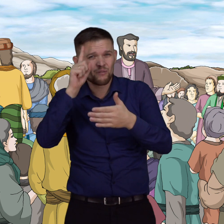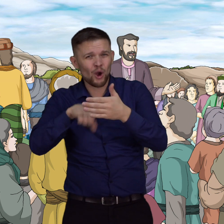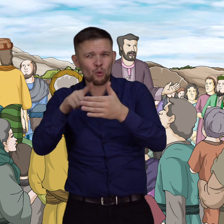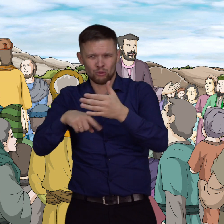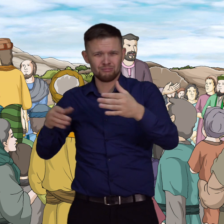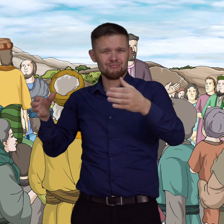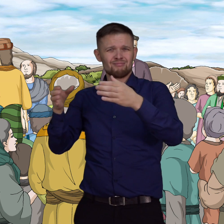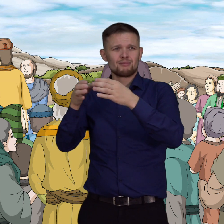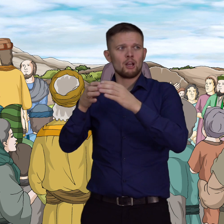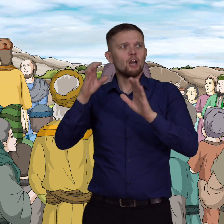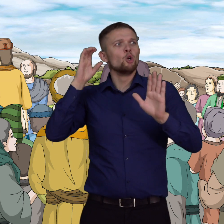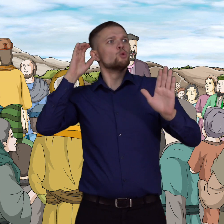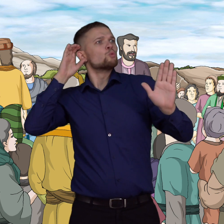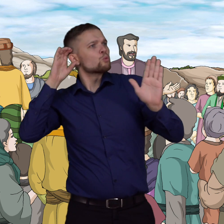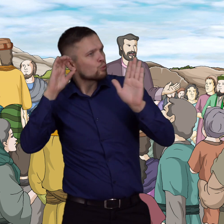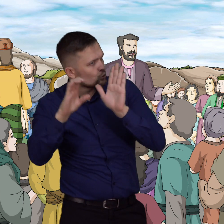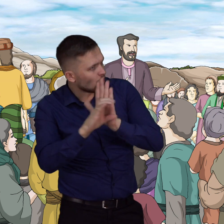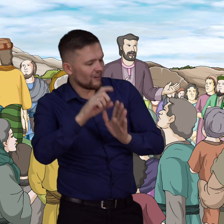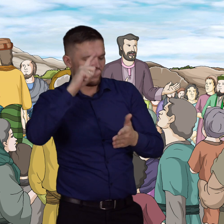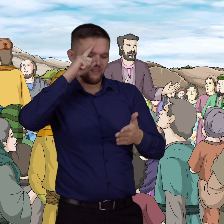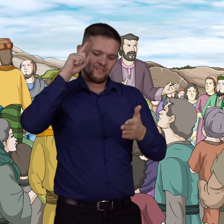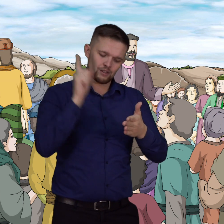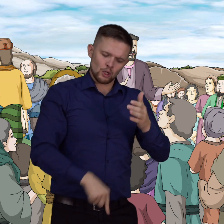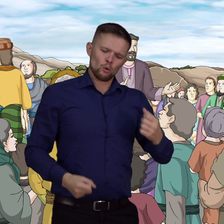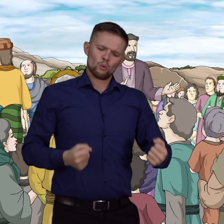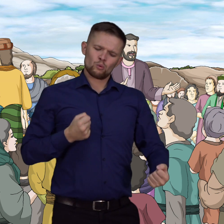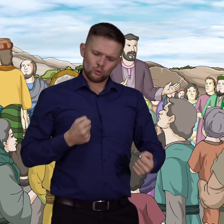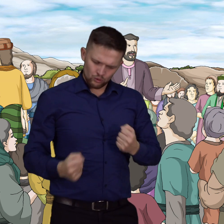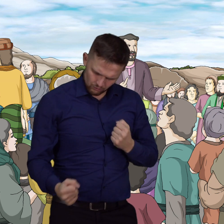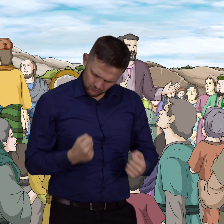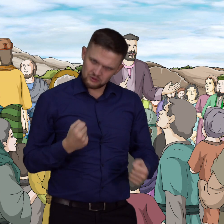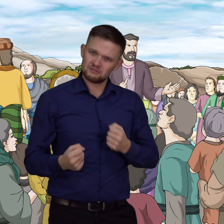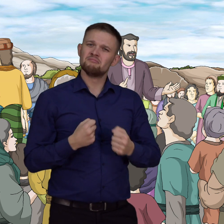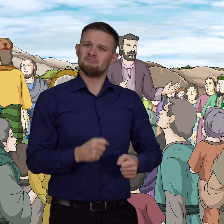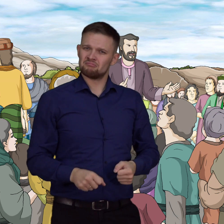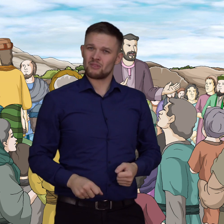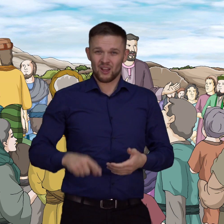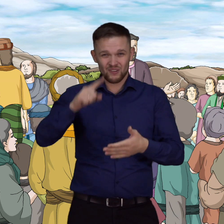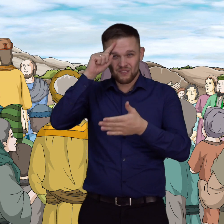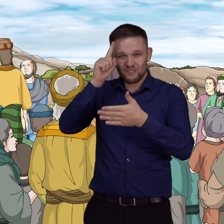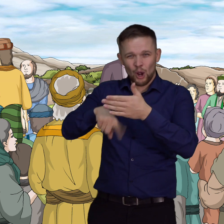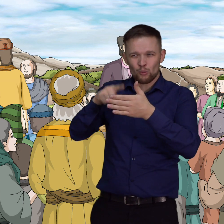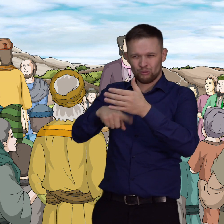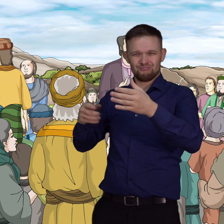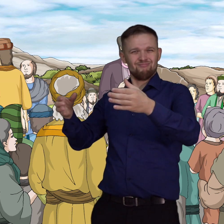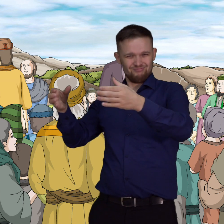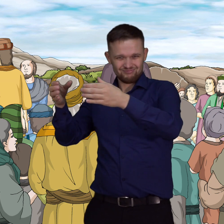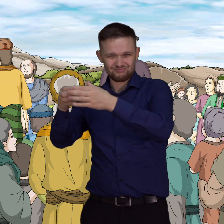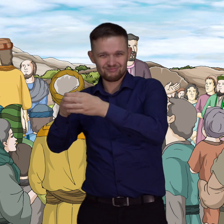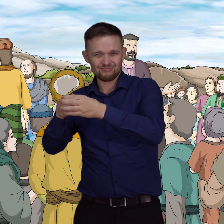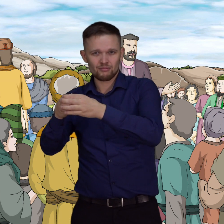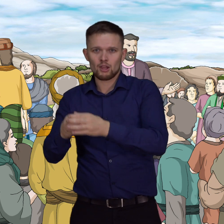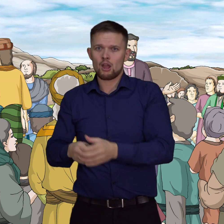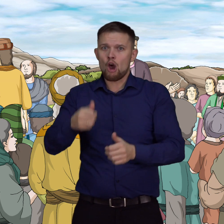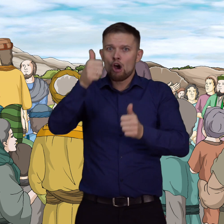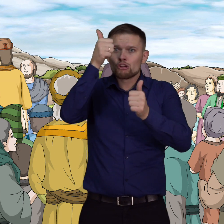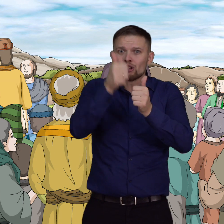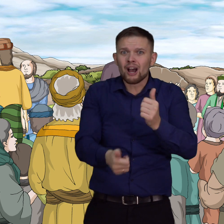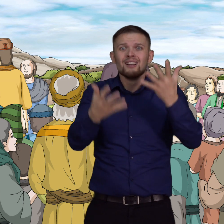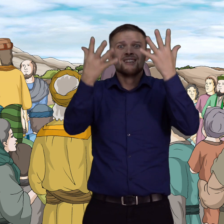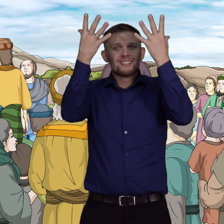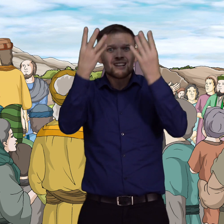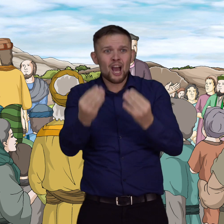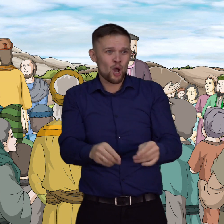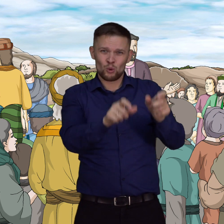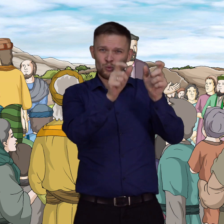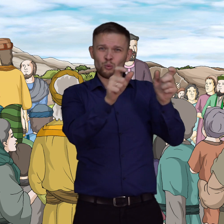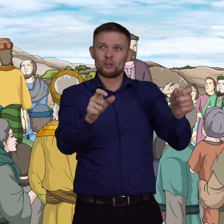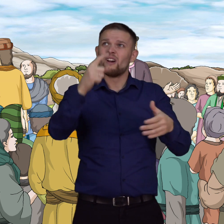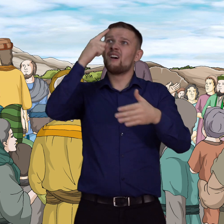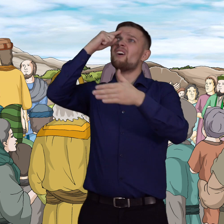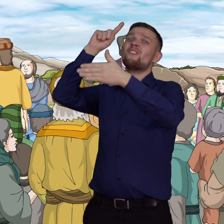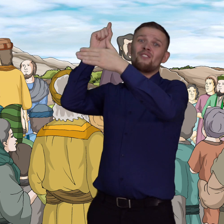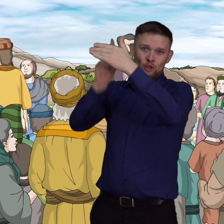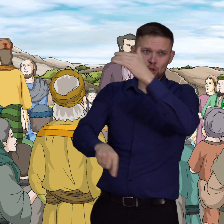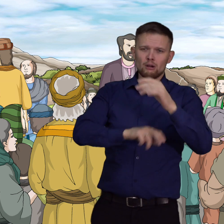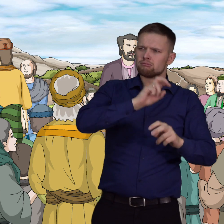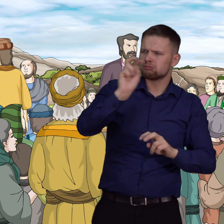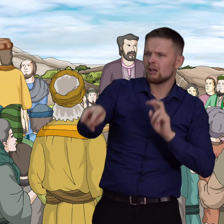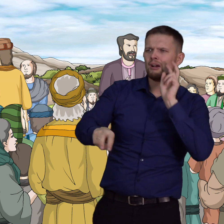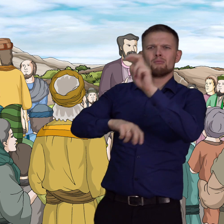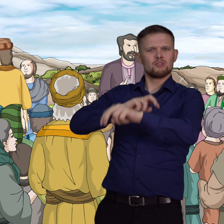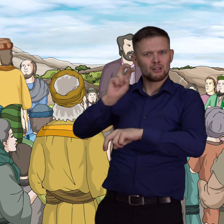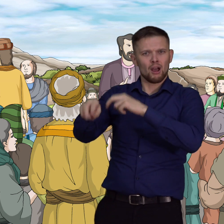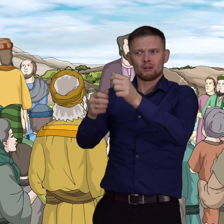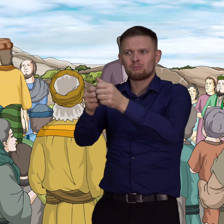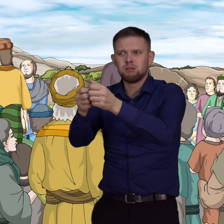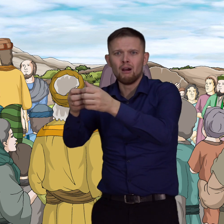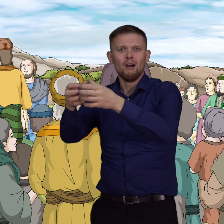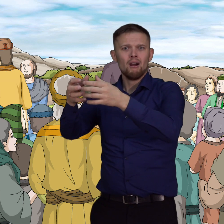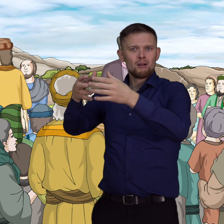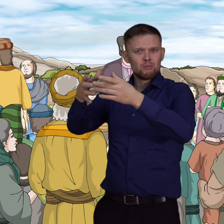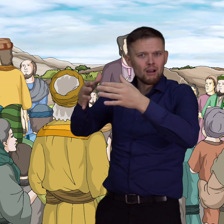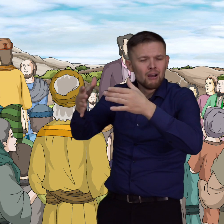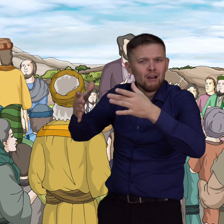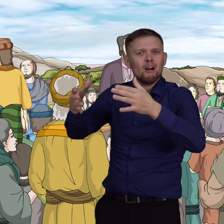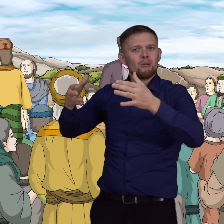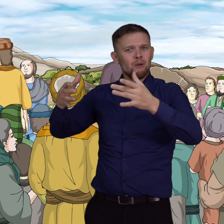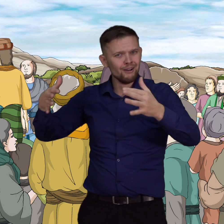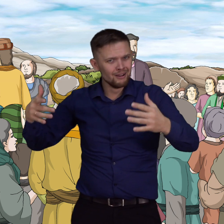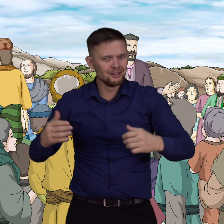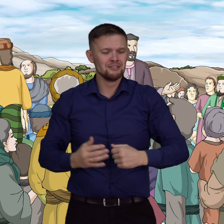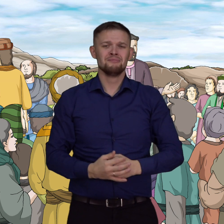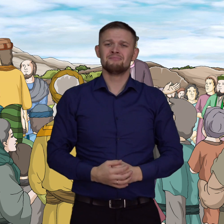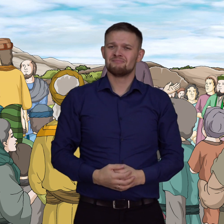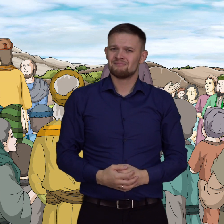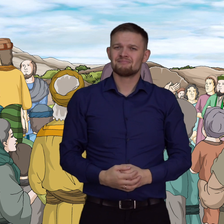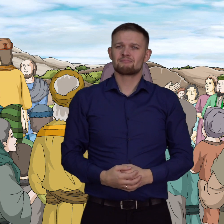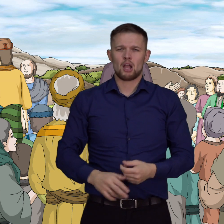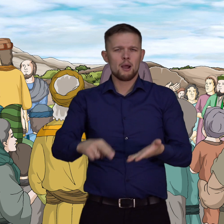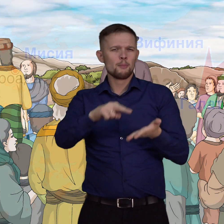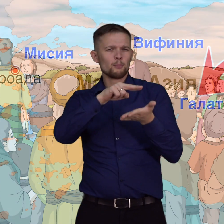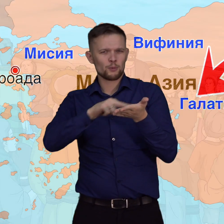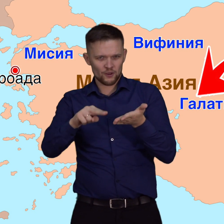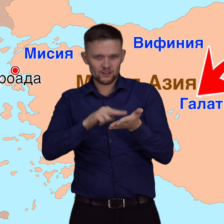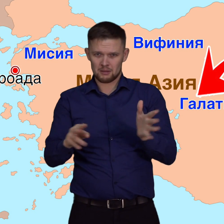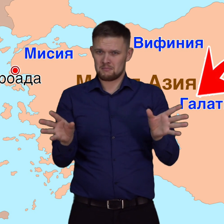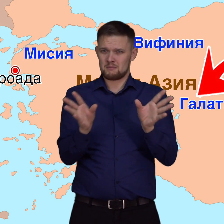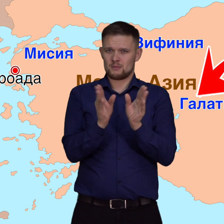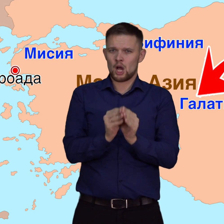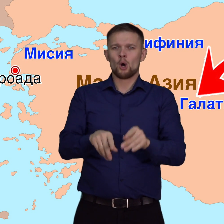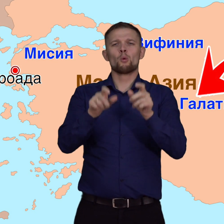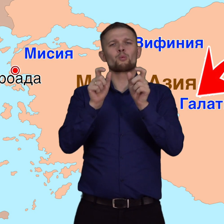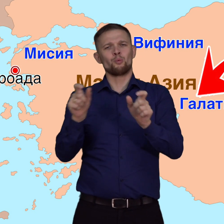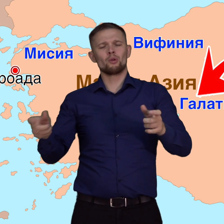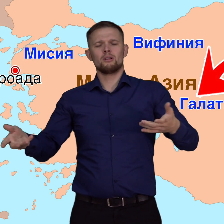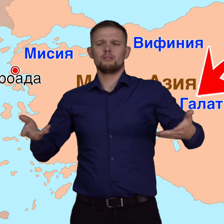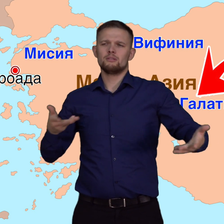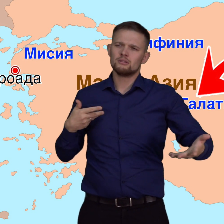So the churches were strengthened in the faith and grew daily in numbers.